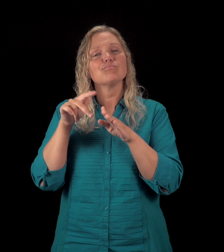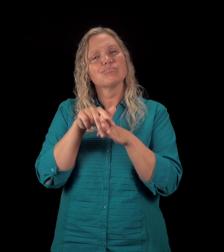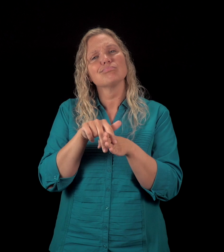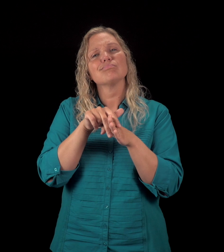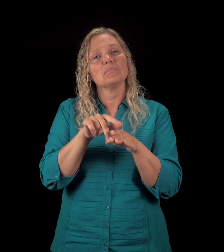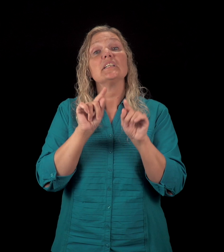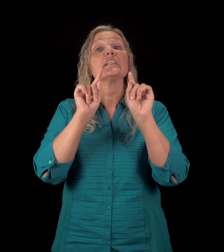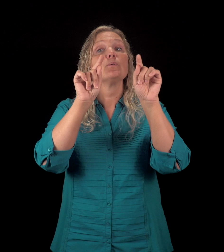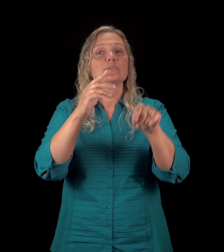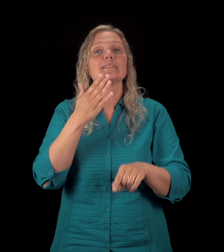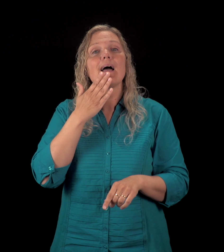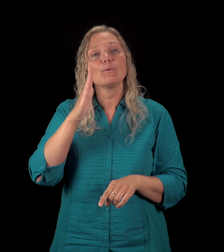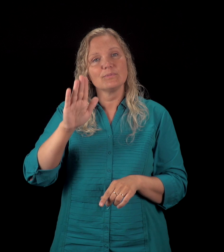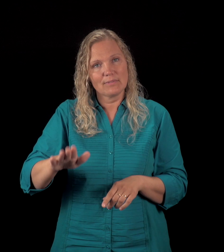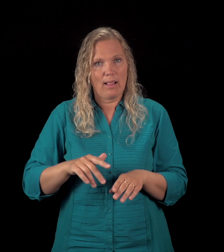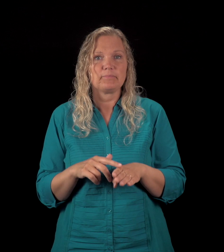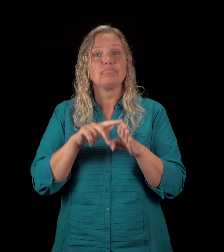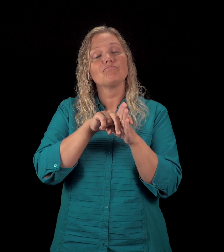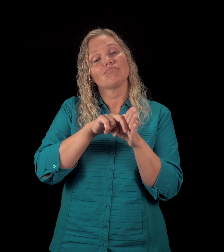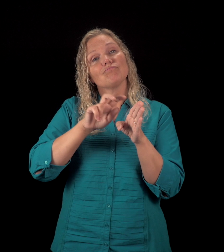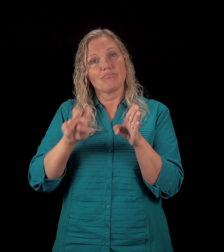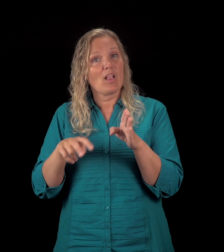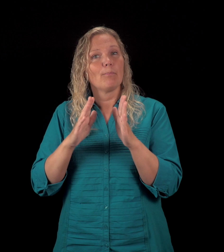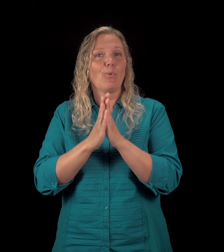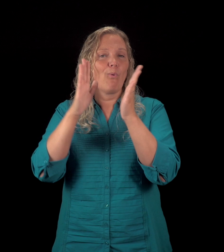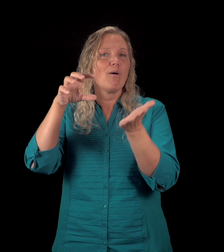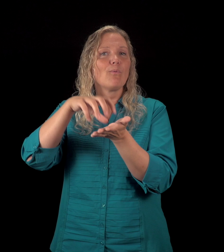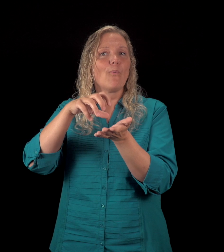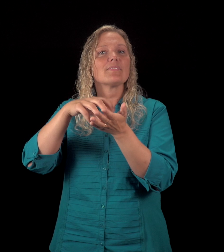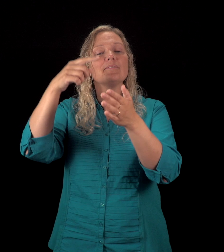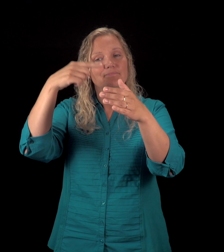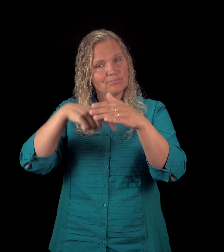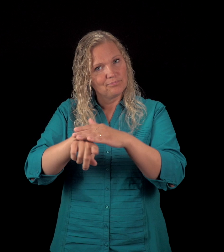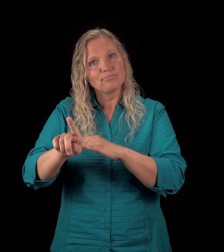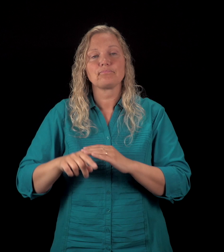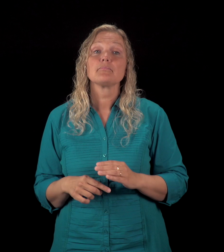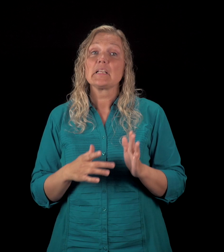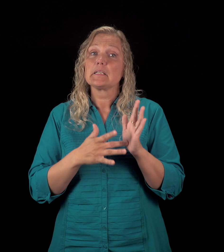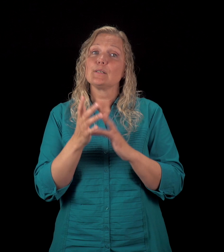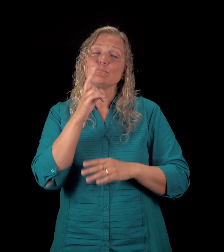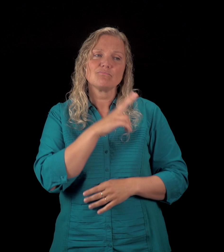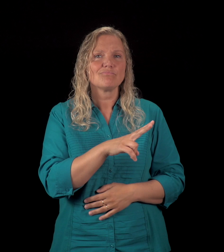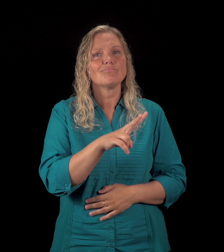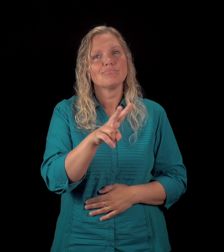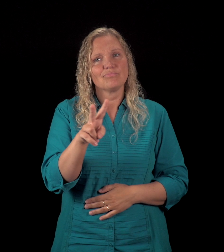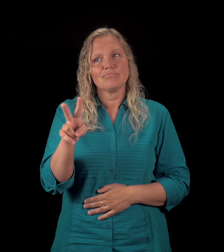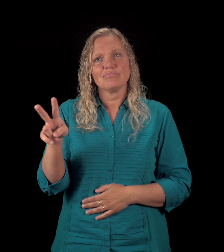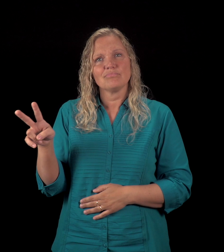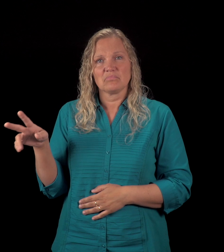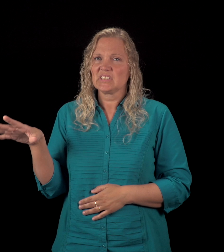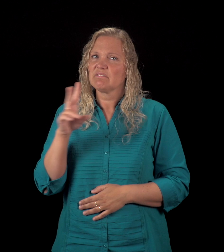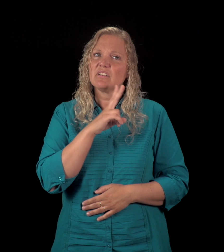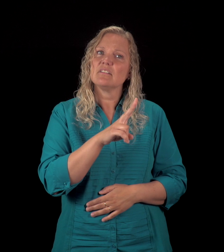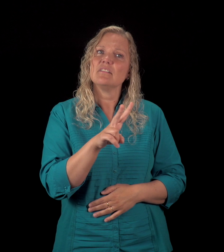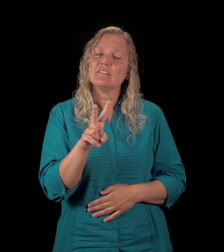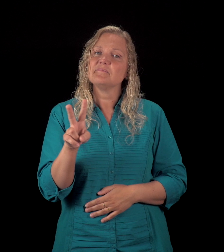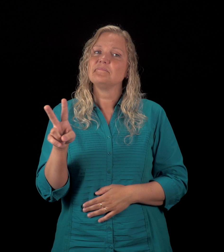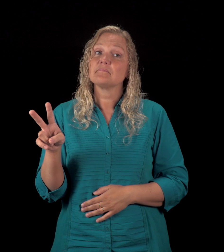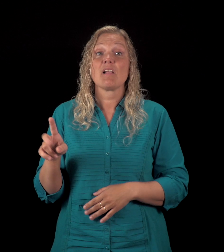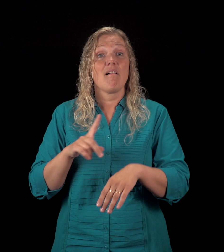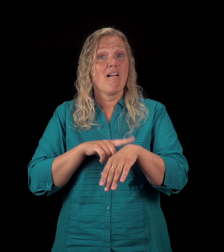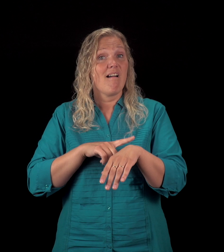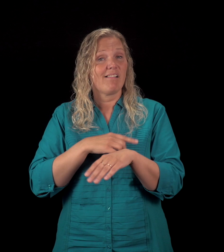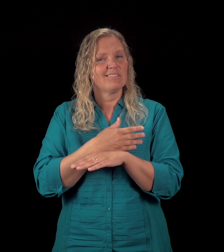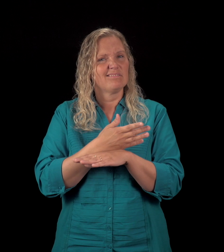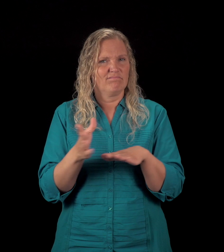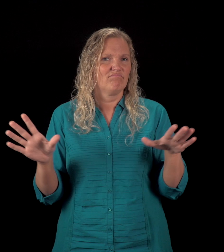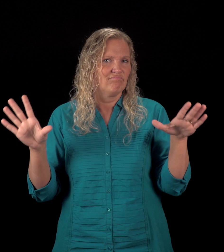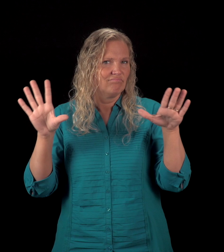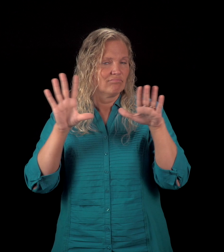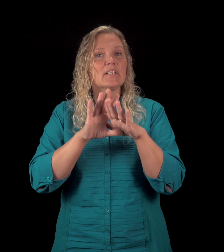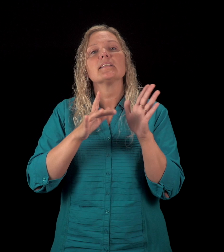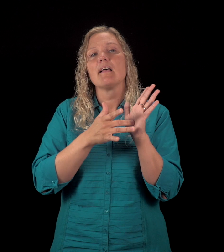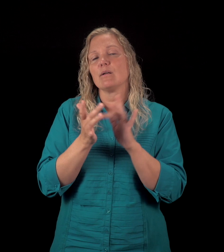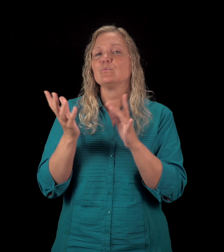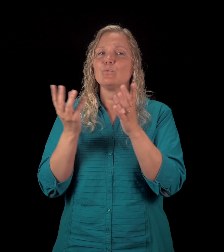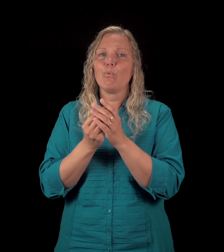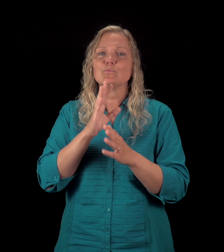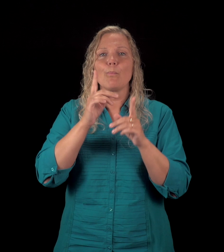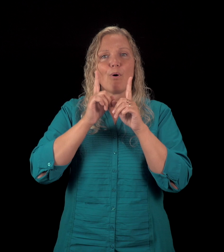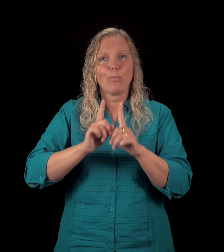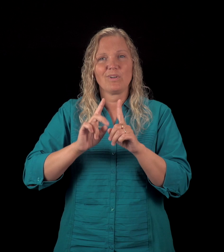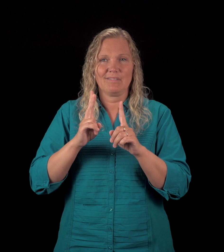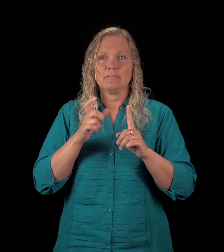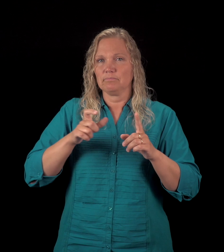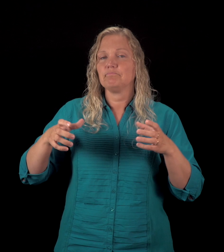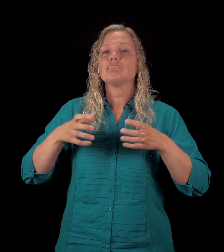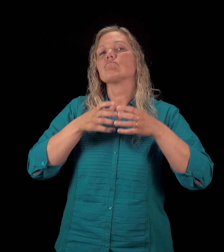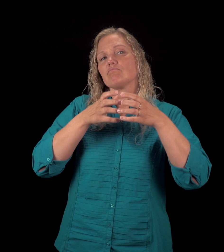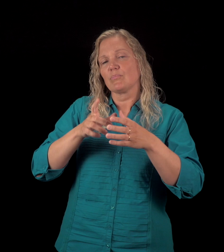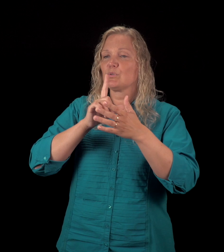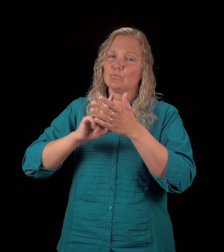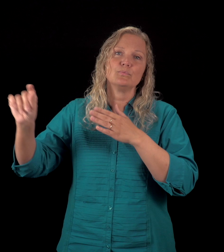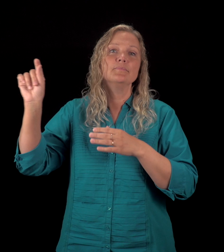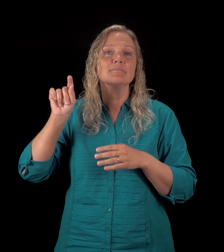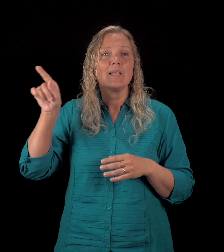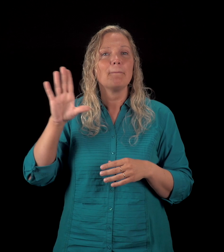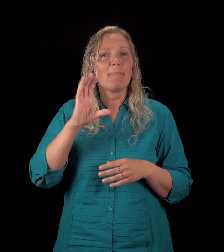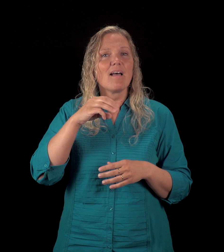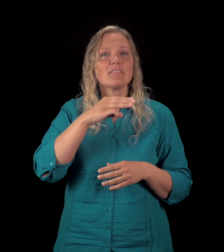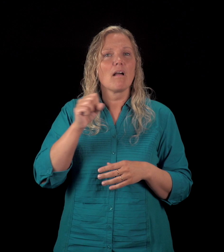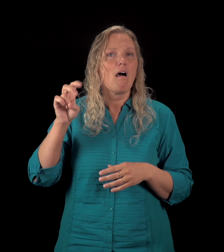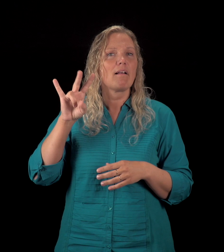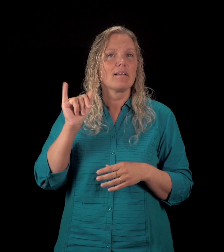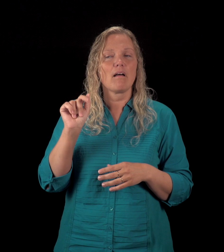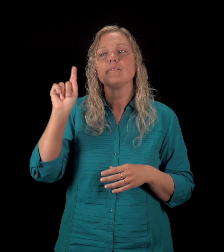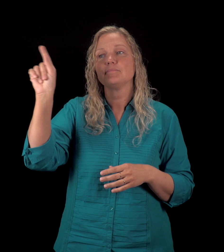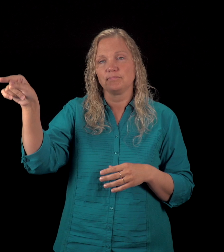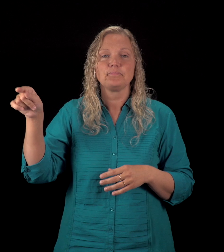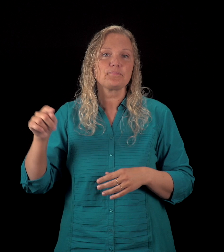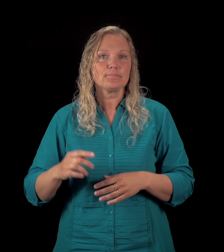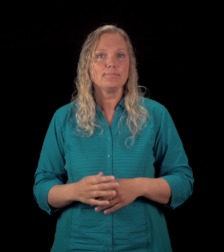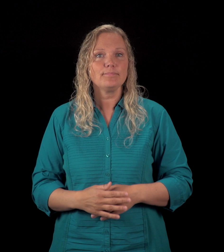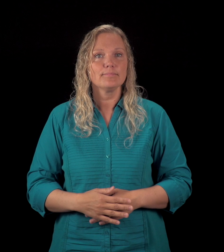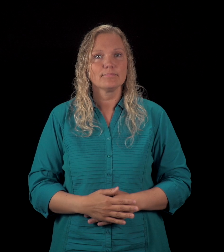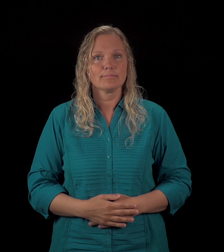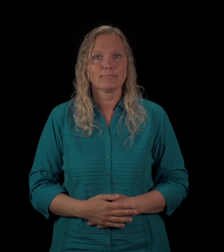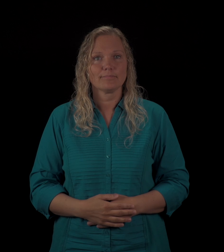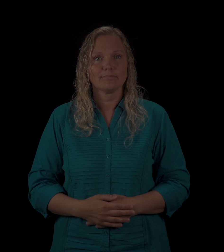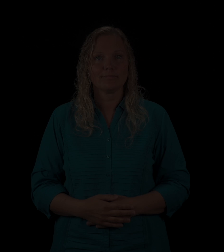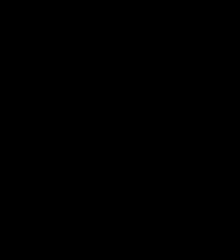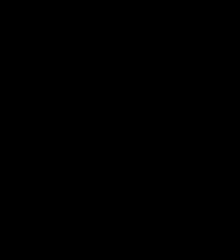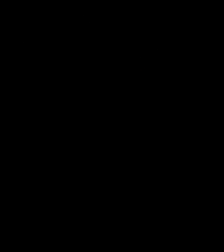Then Jesus entered Jerusalem and went into the temple courts. He looked around at everything, but since it was already late, He went out to Bethany with the Twelve.